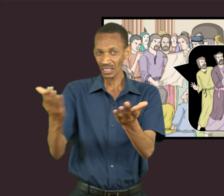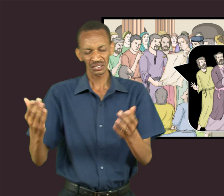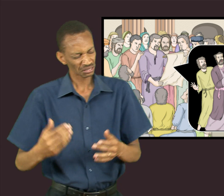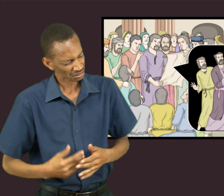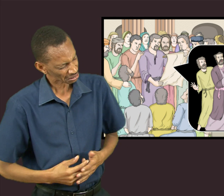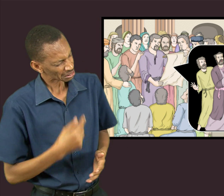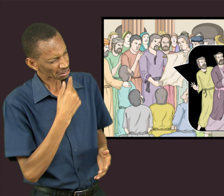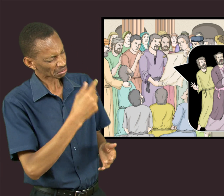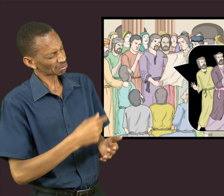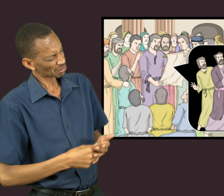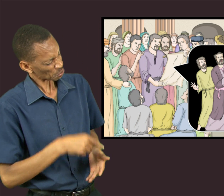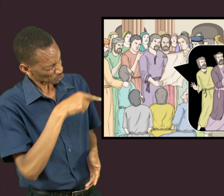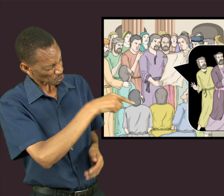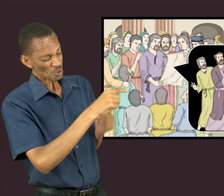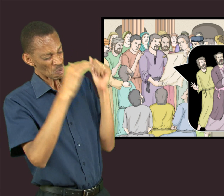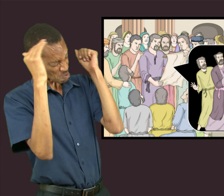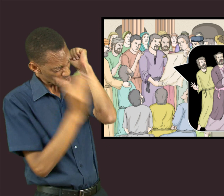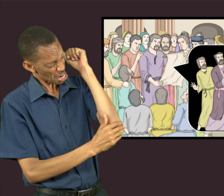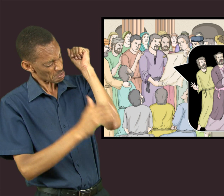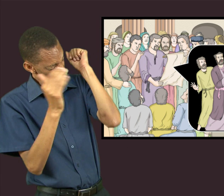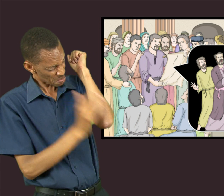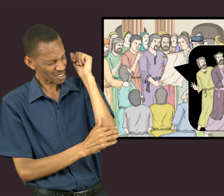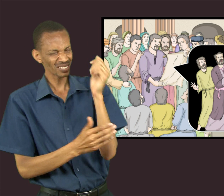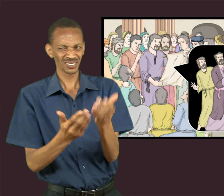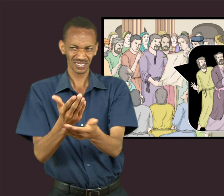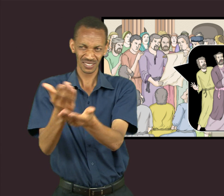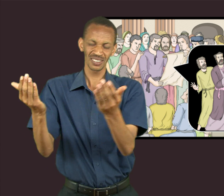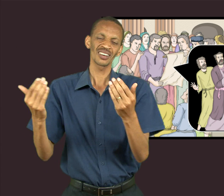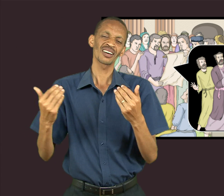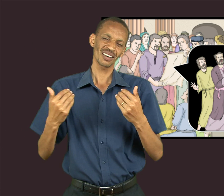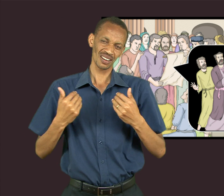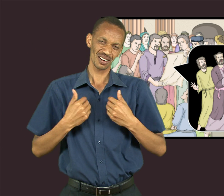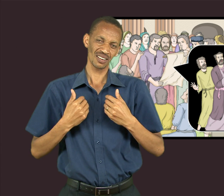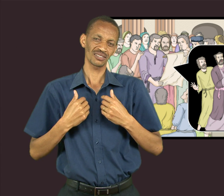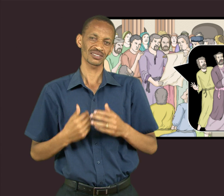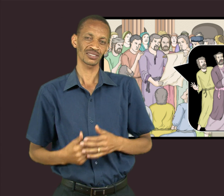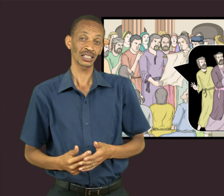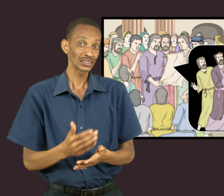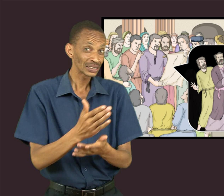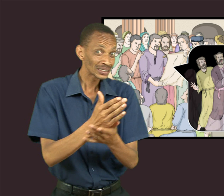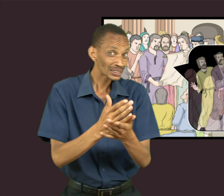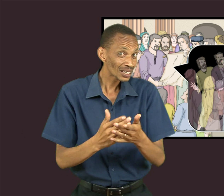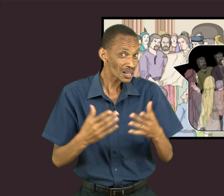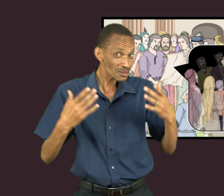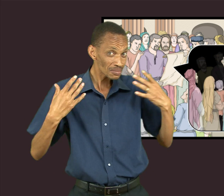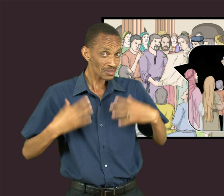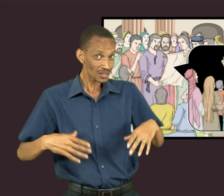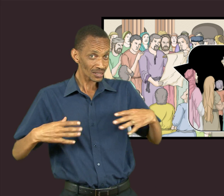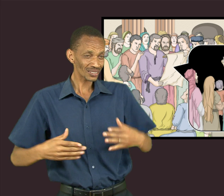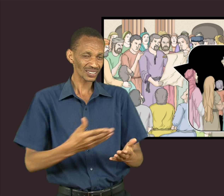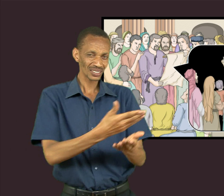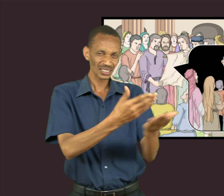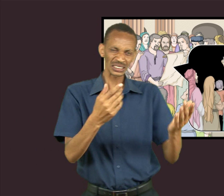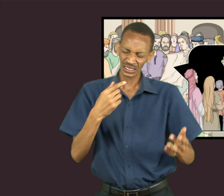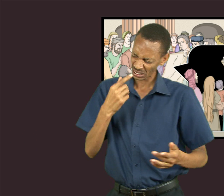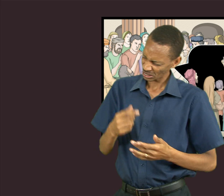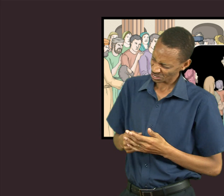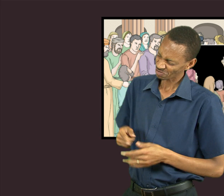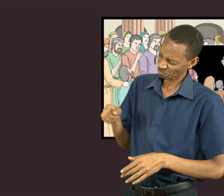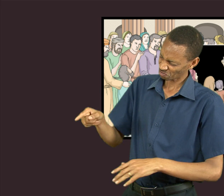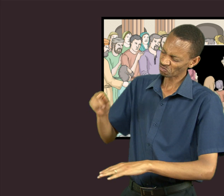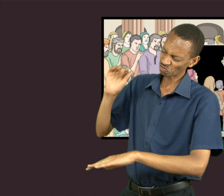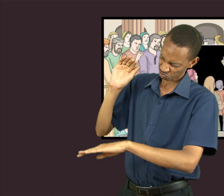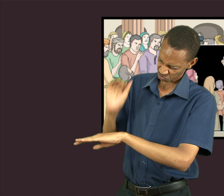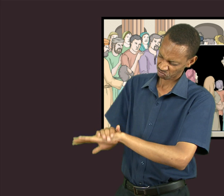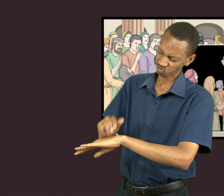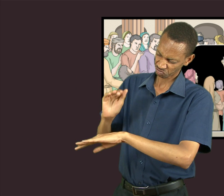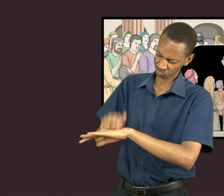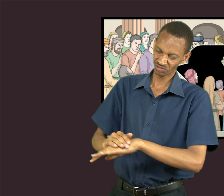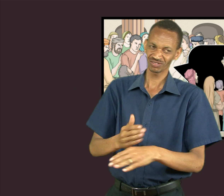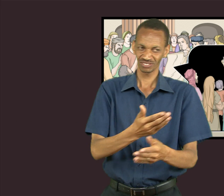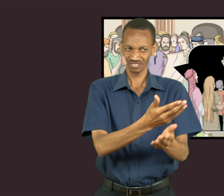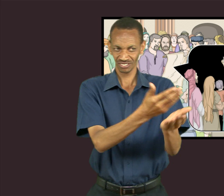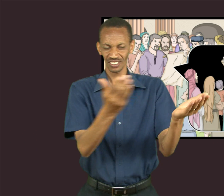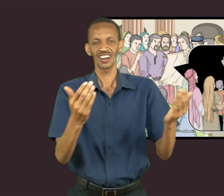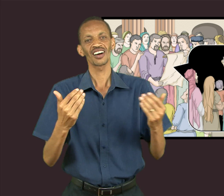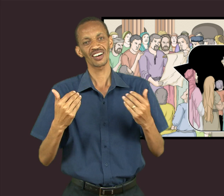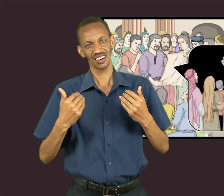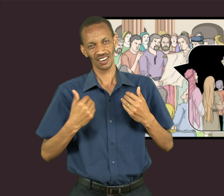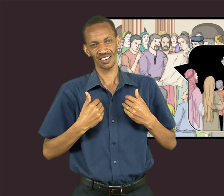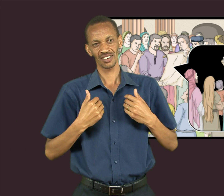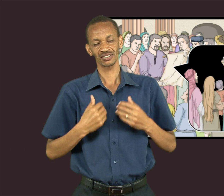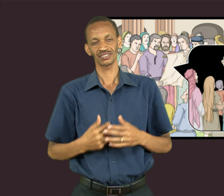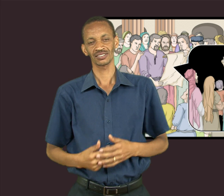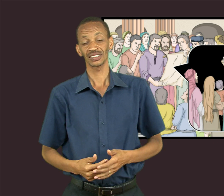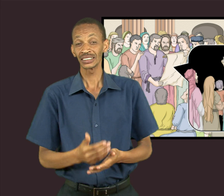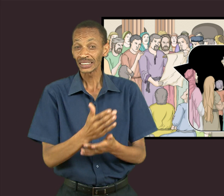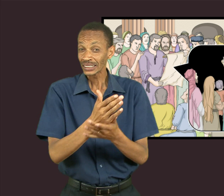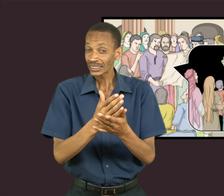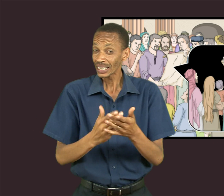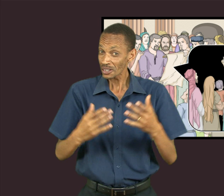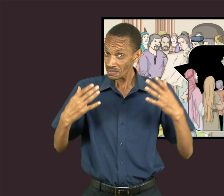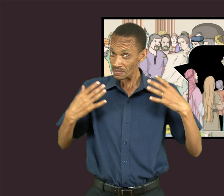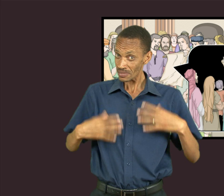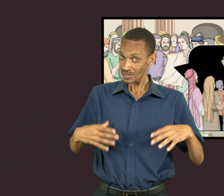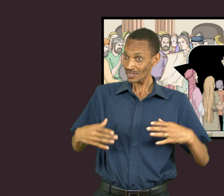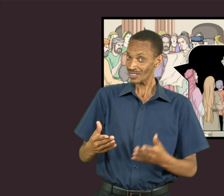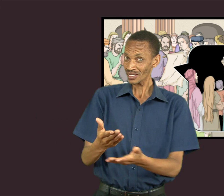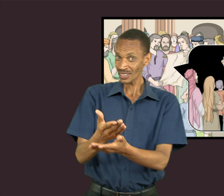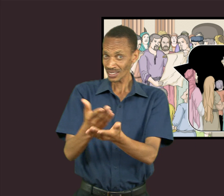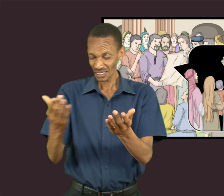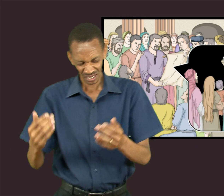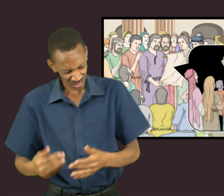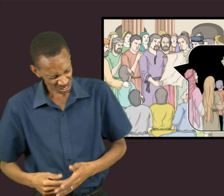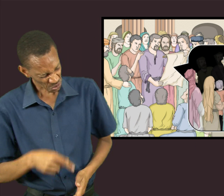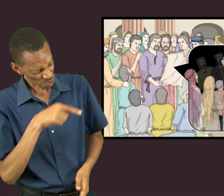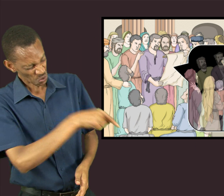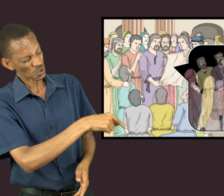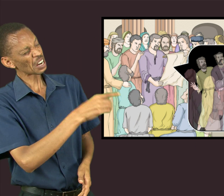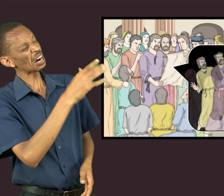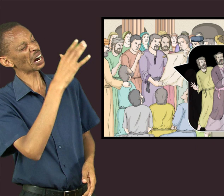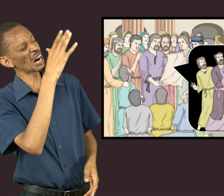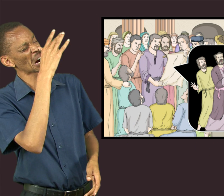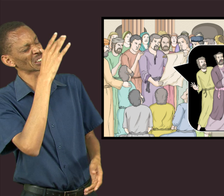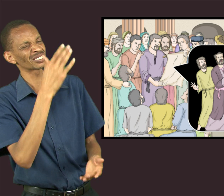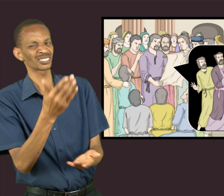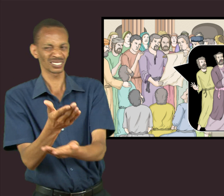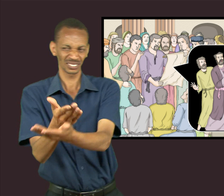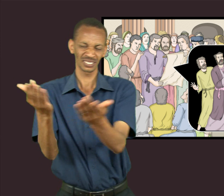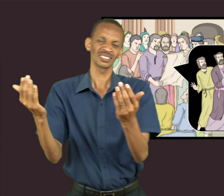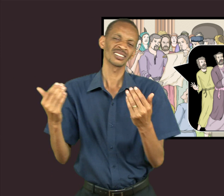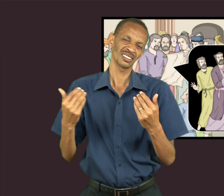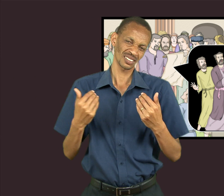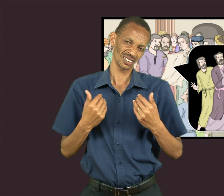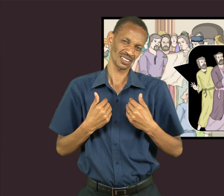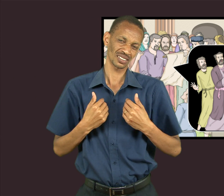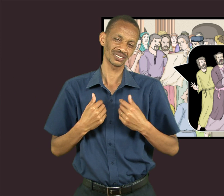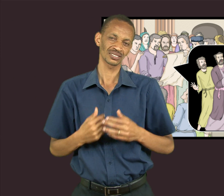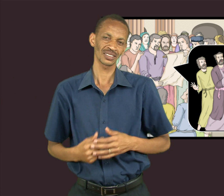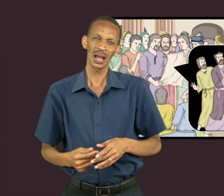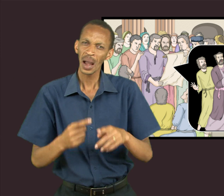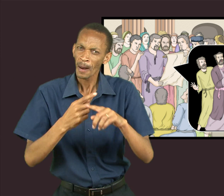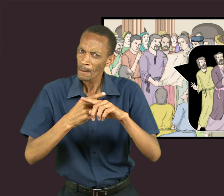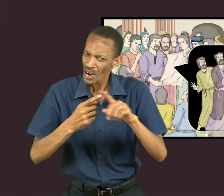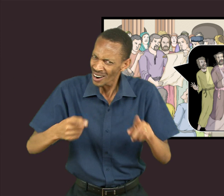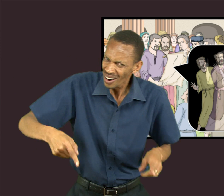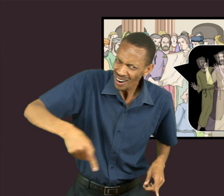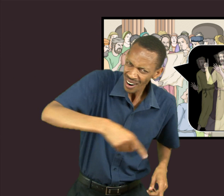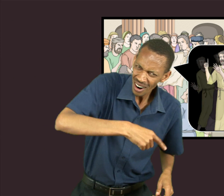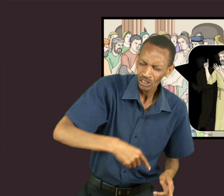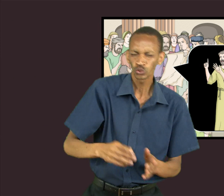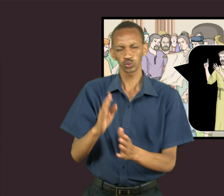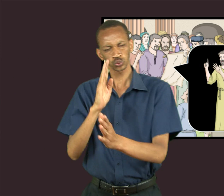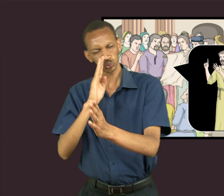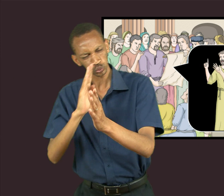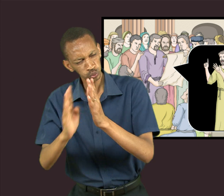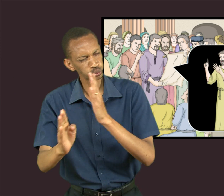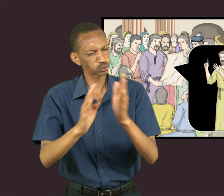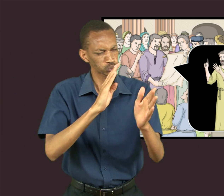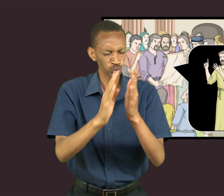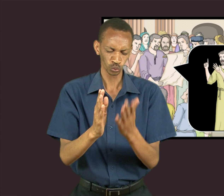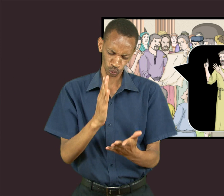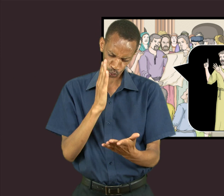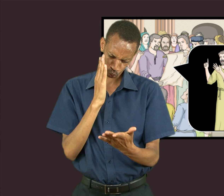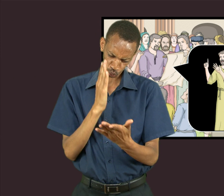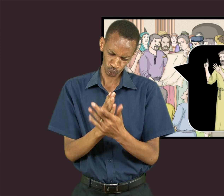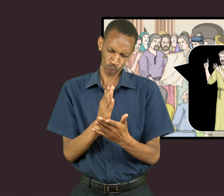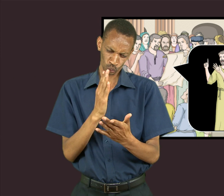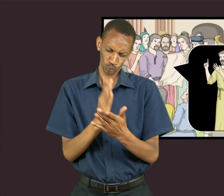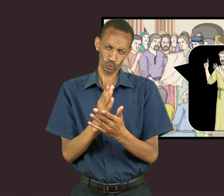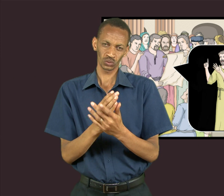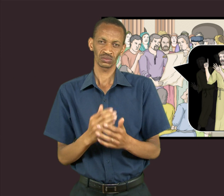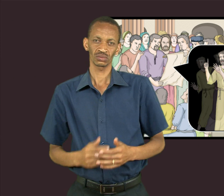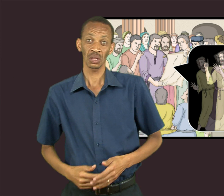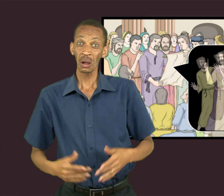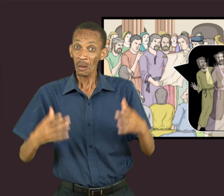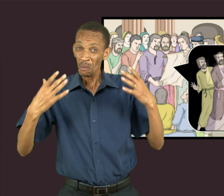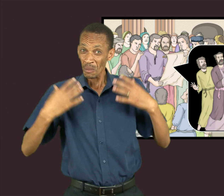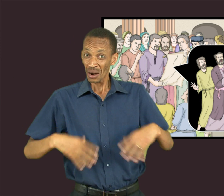through glory and dishonor, slander and praise;